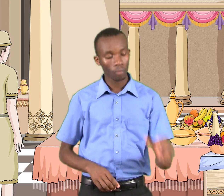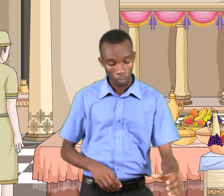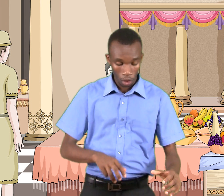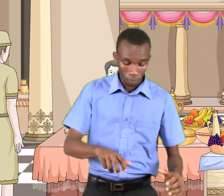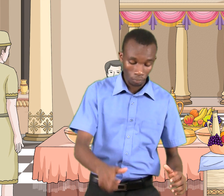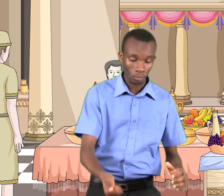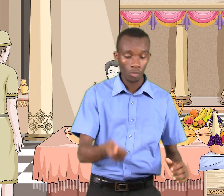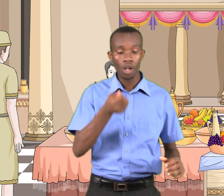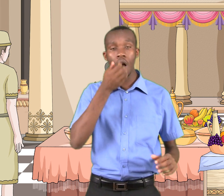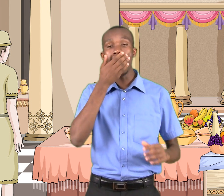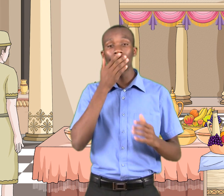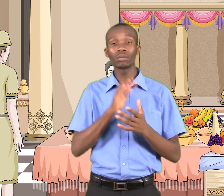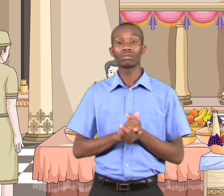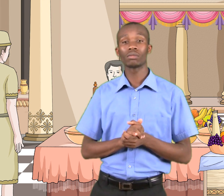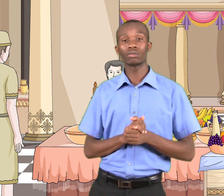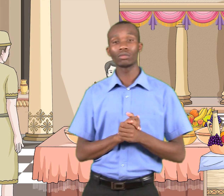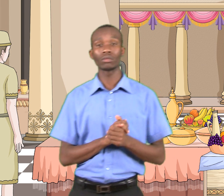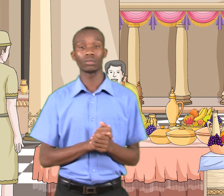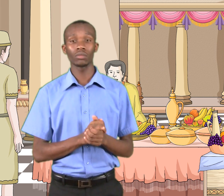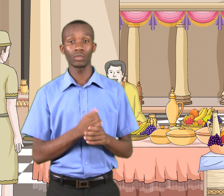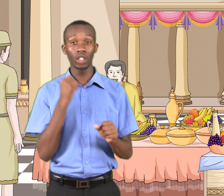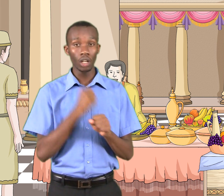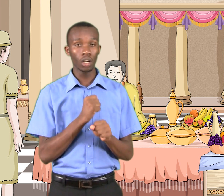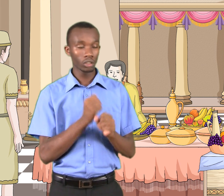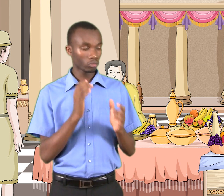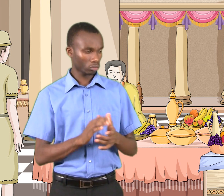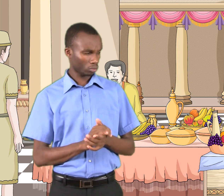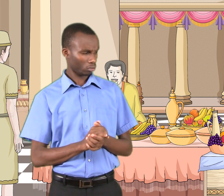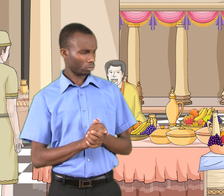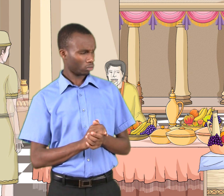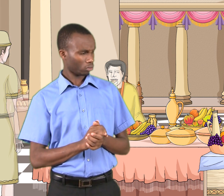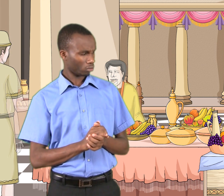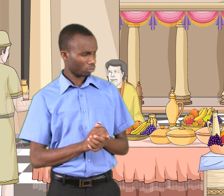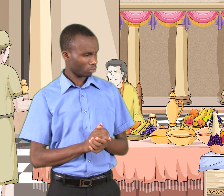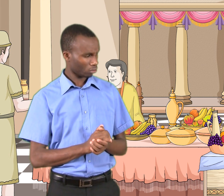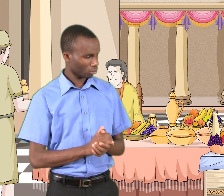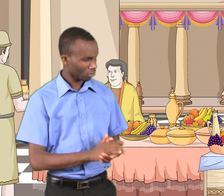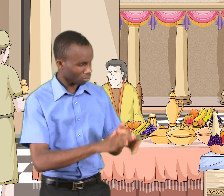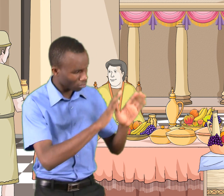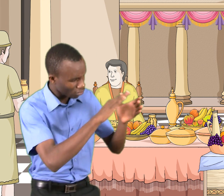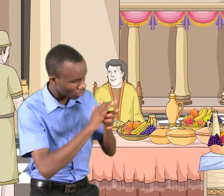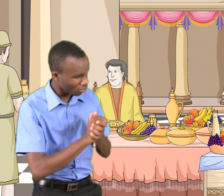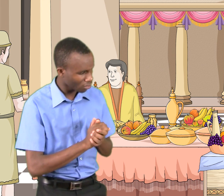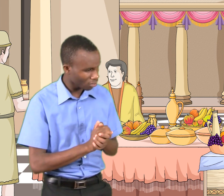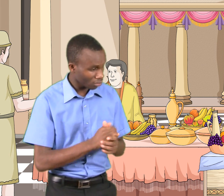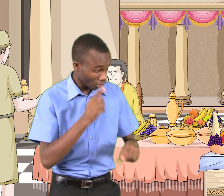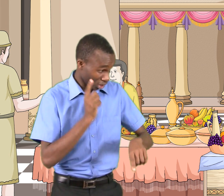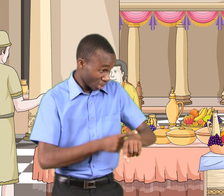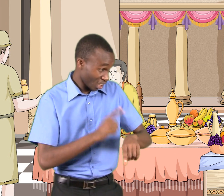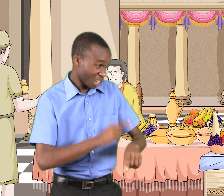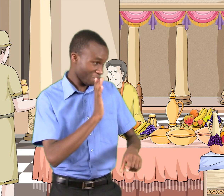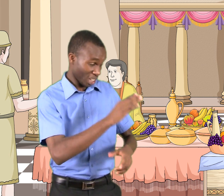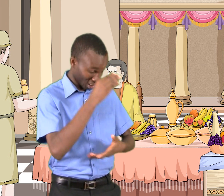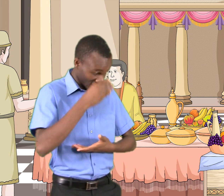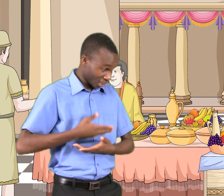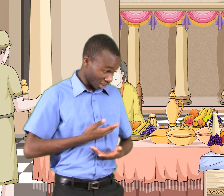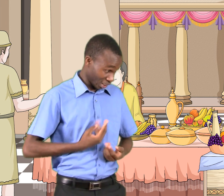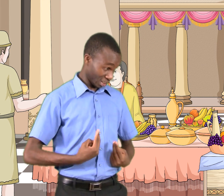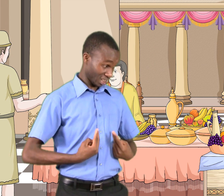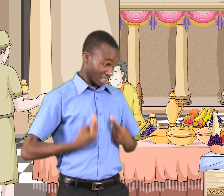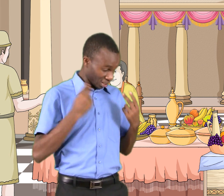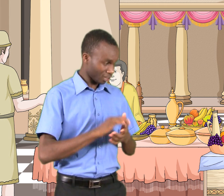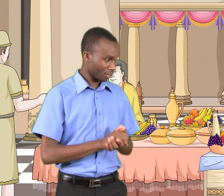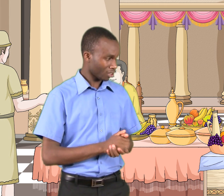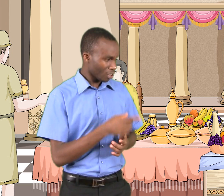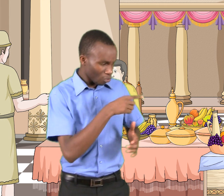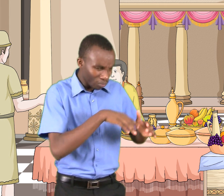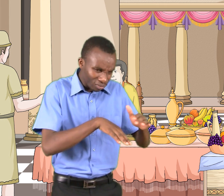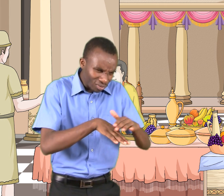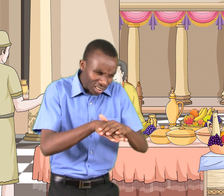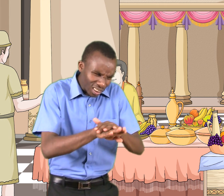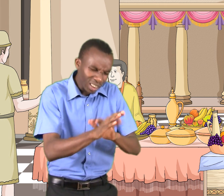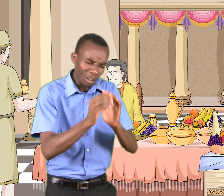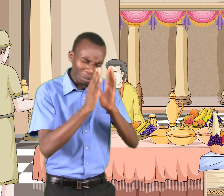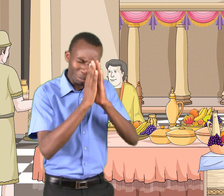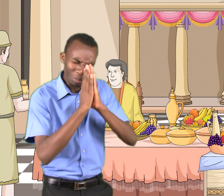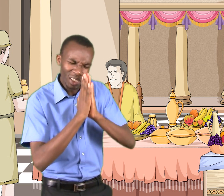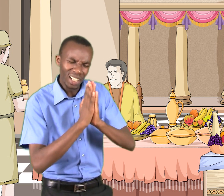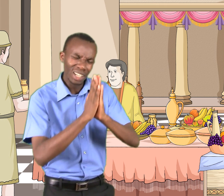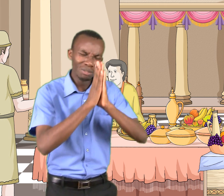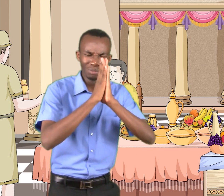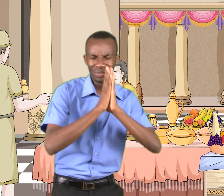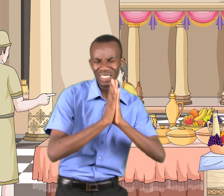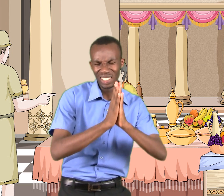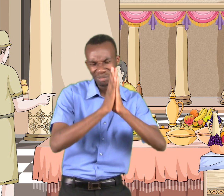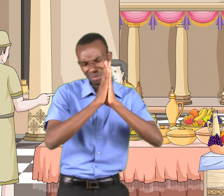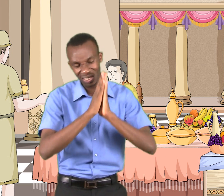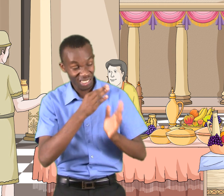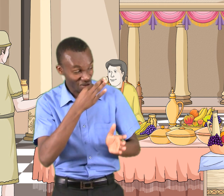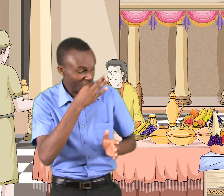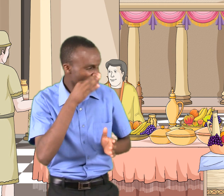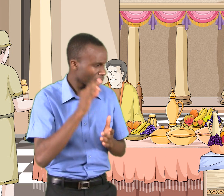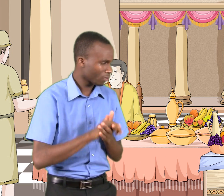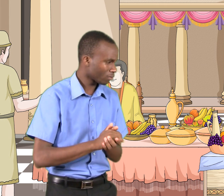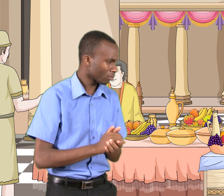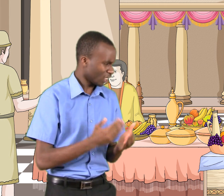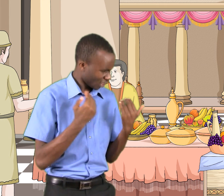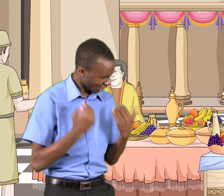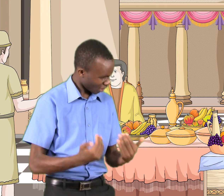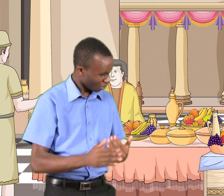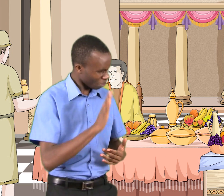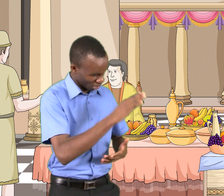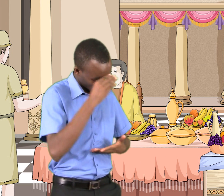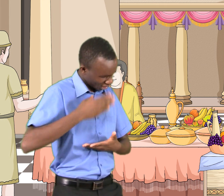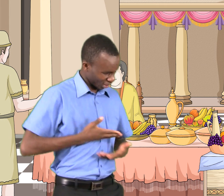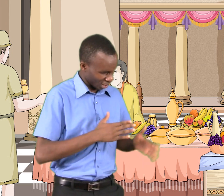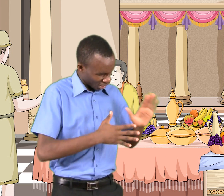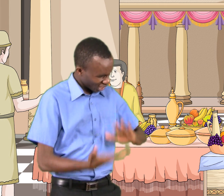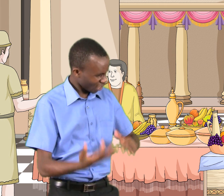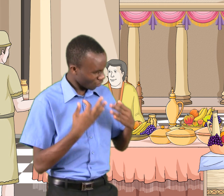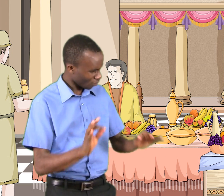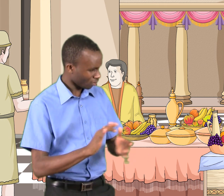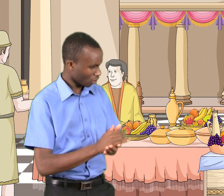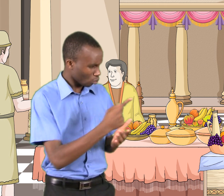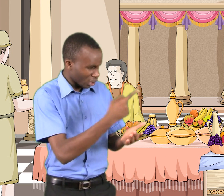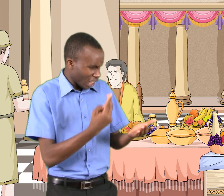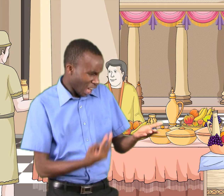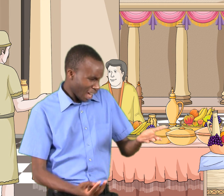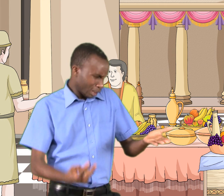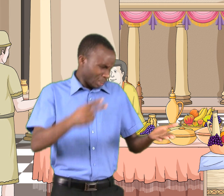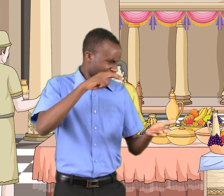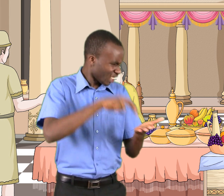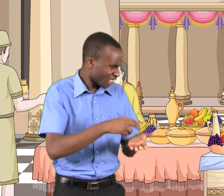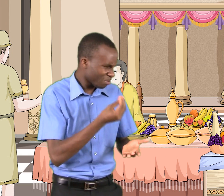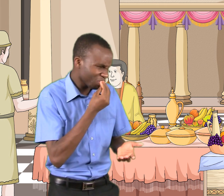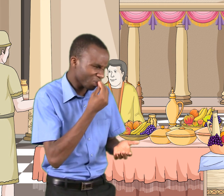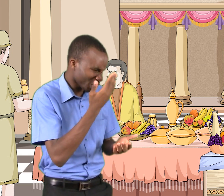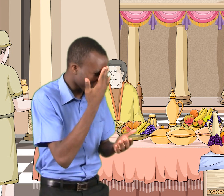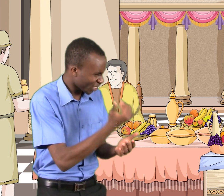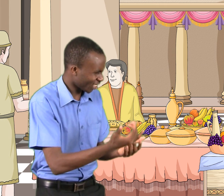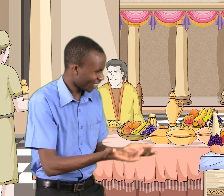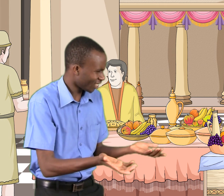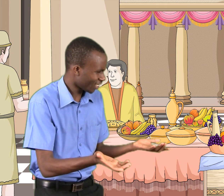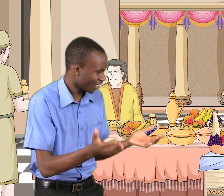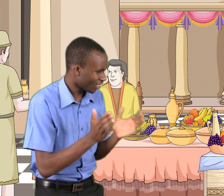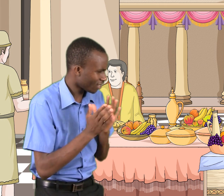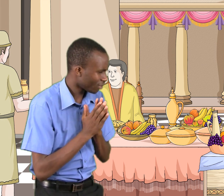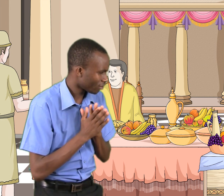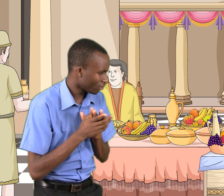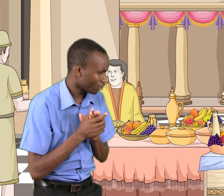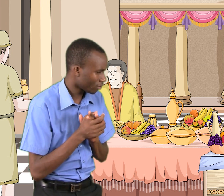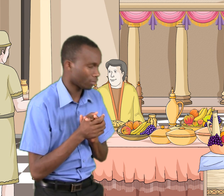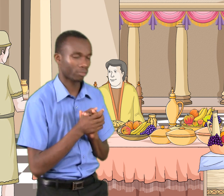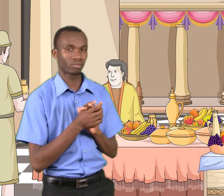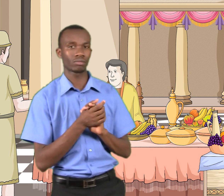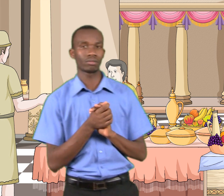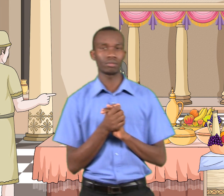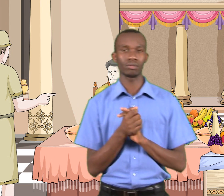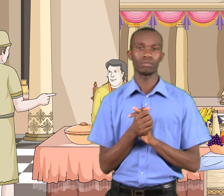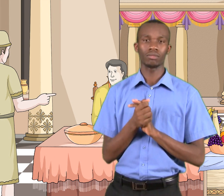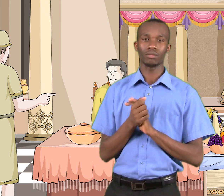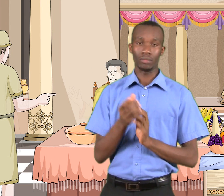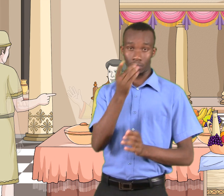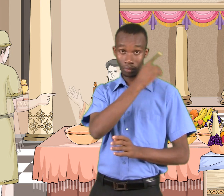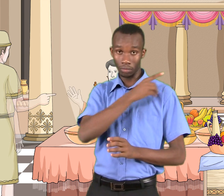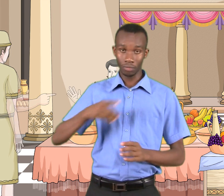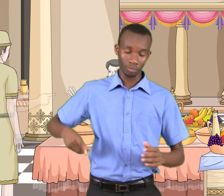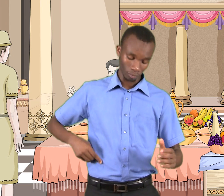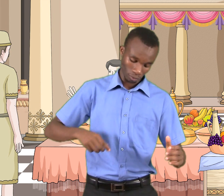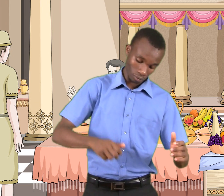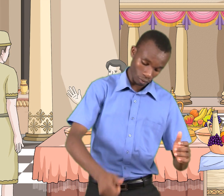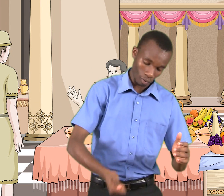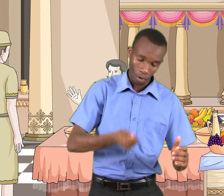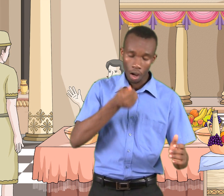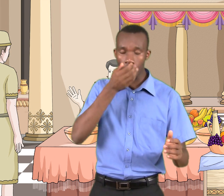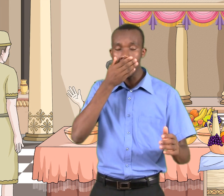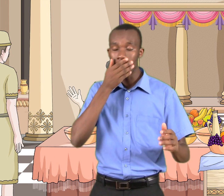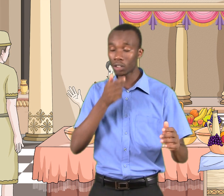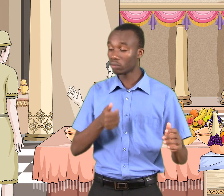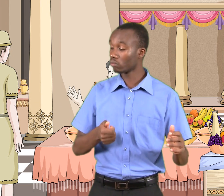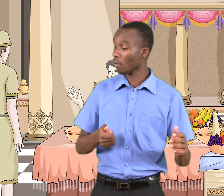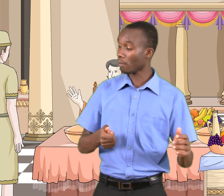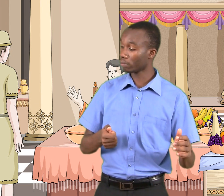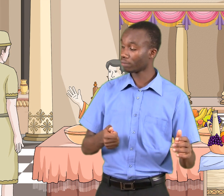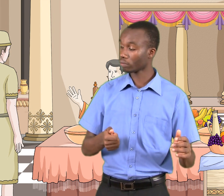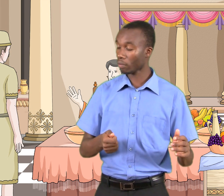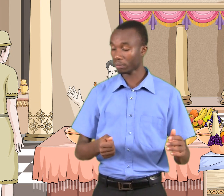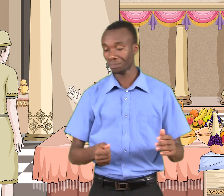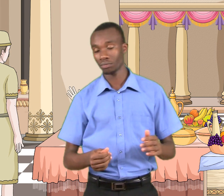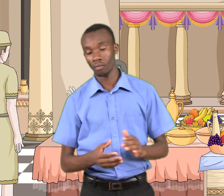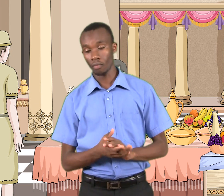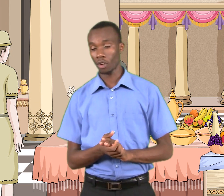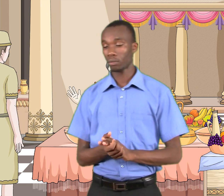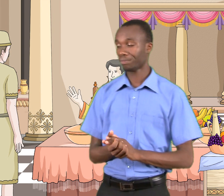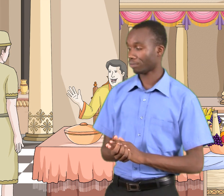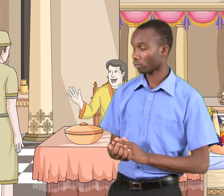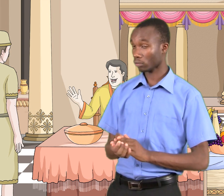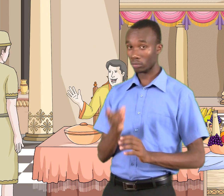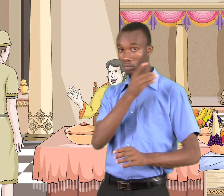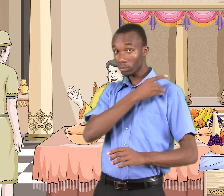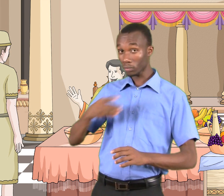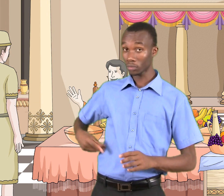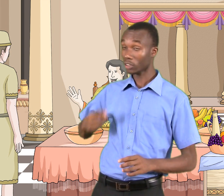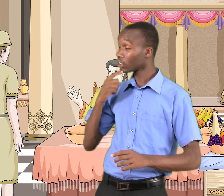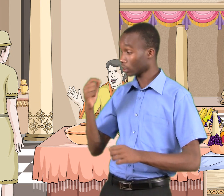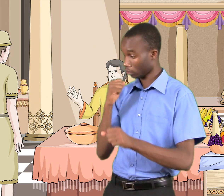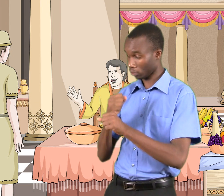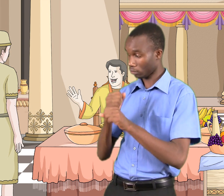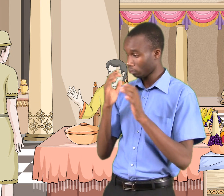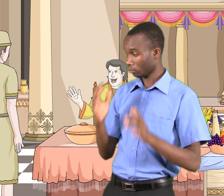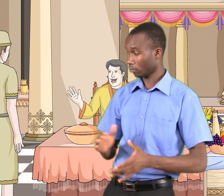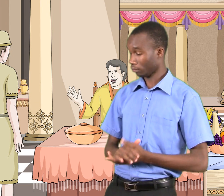his servants asked. “While the child was alive, you fasted and wept, but when he died, you got up and ate.”